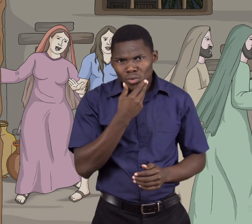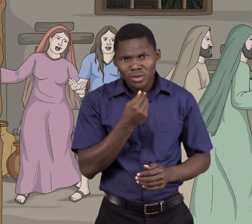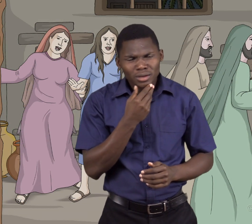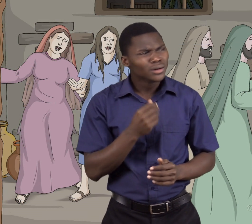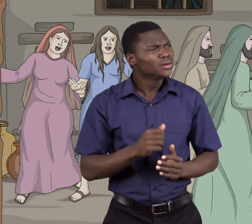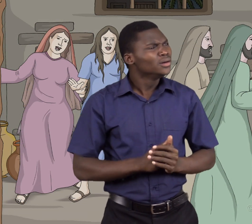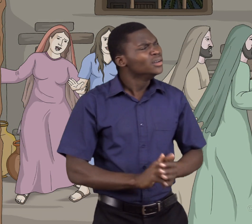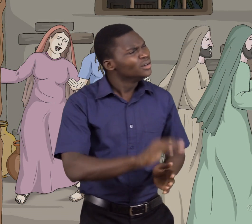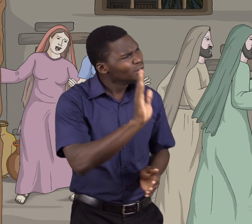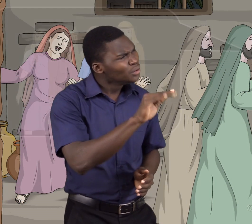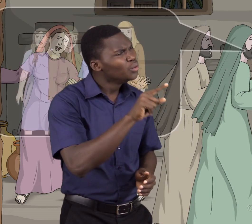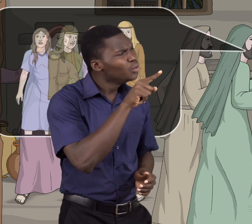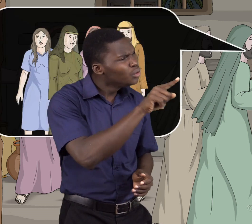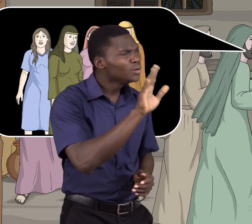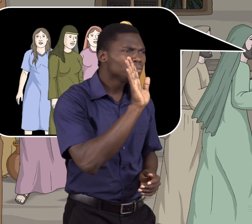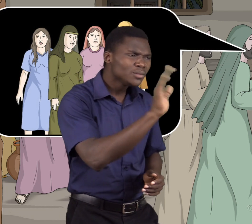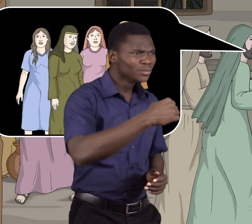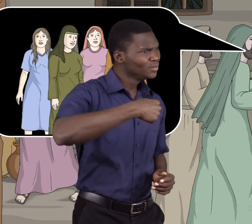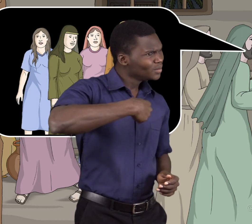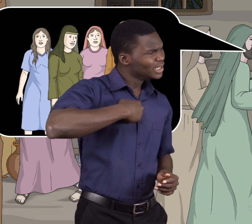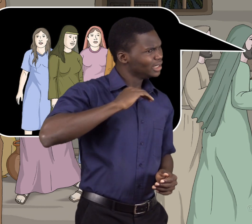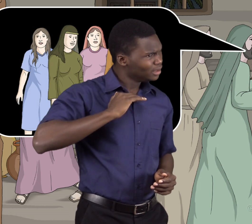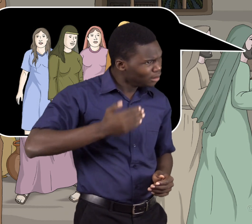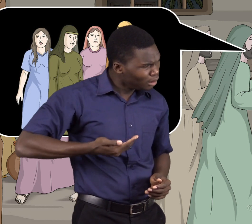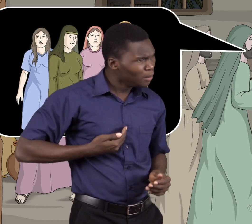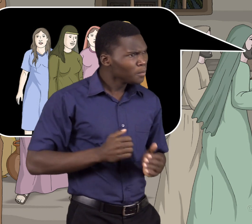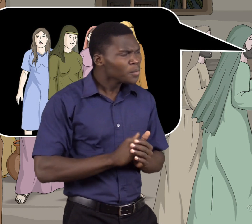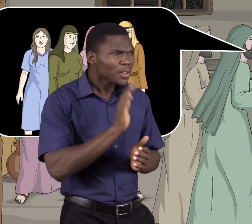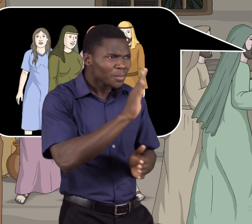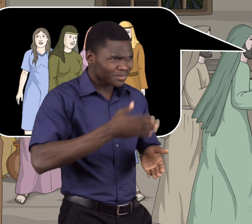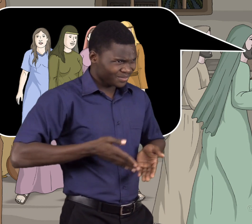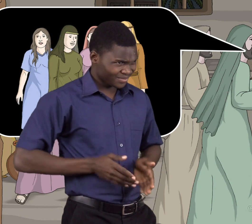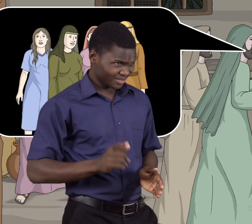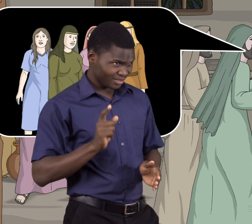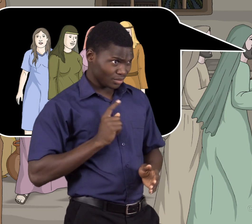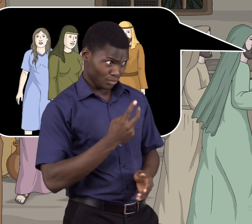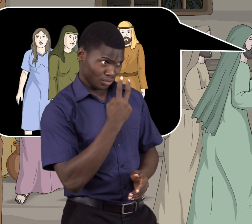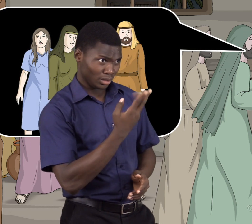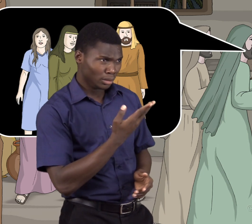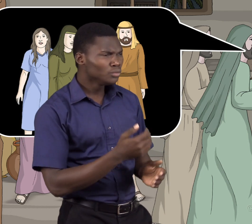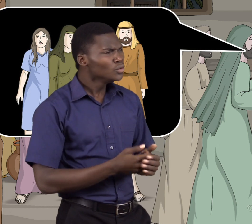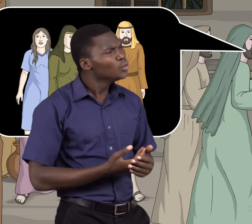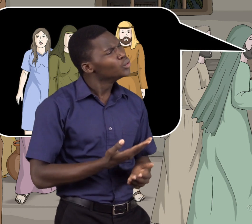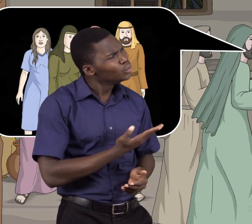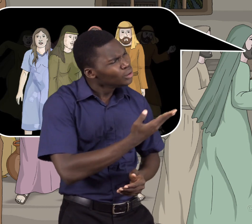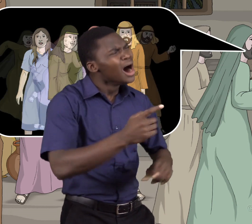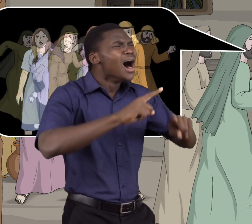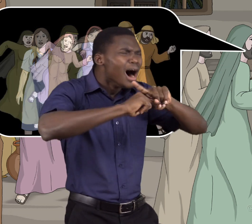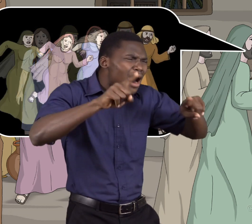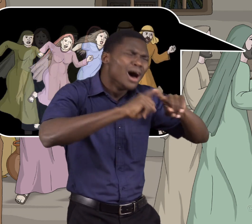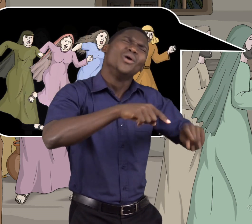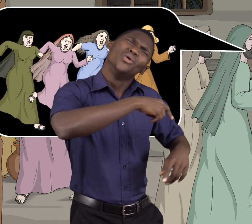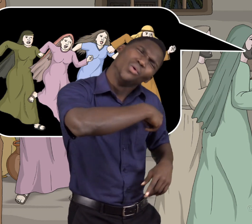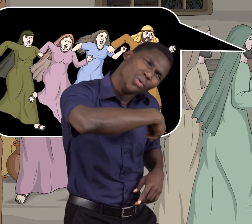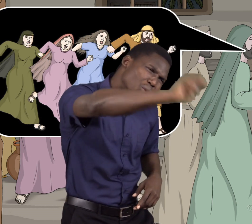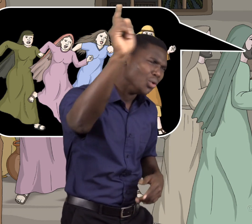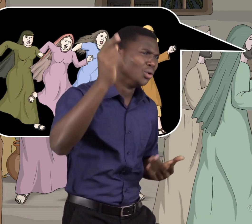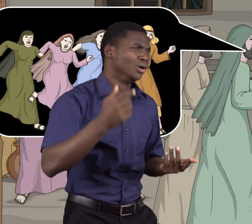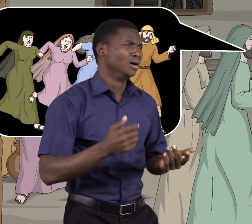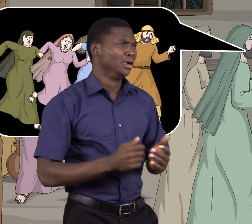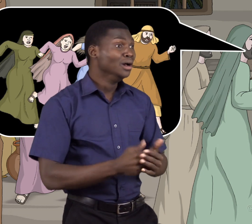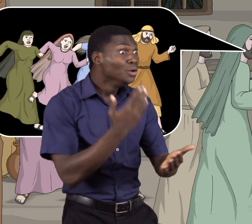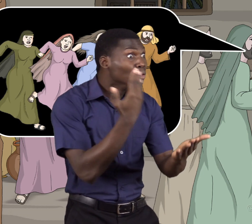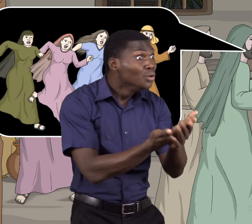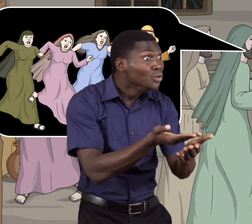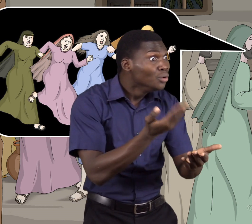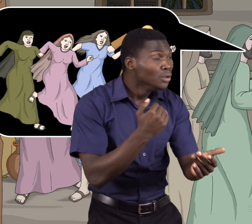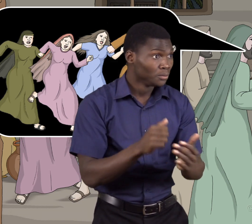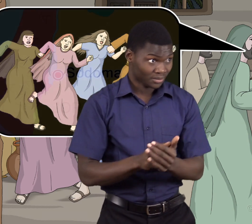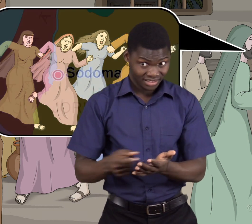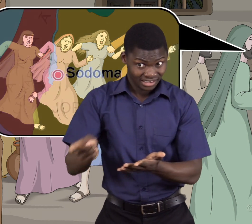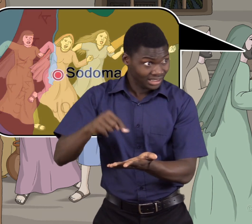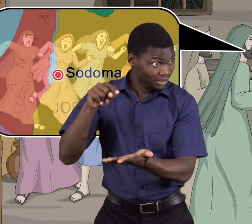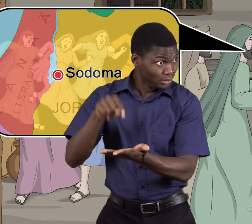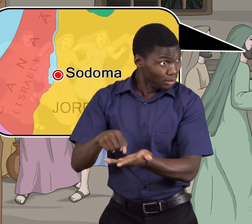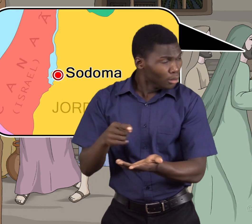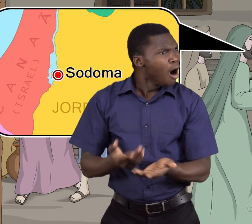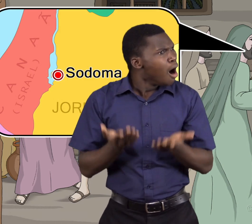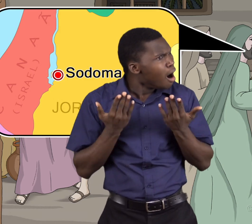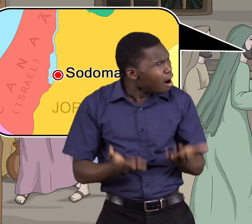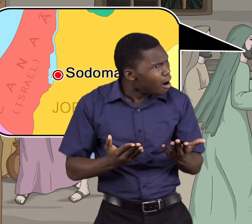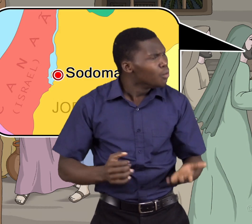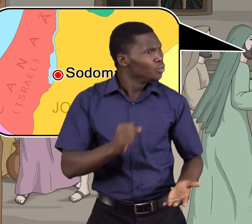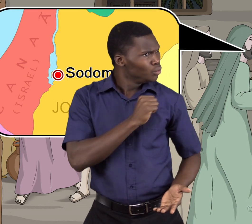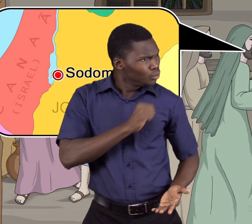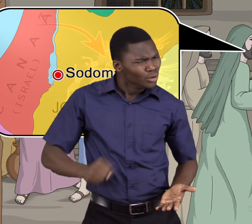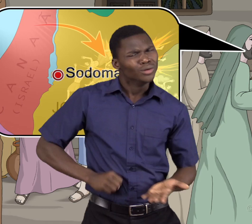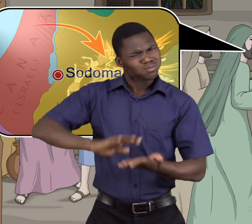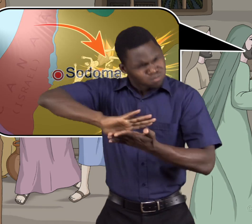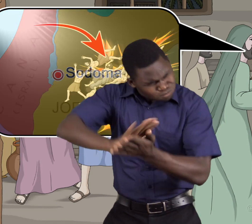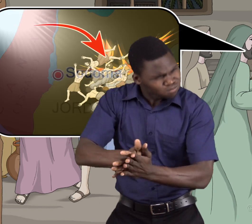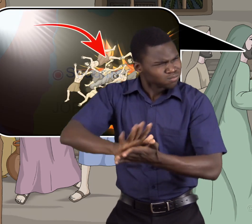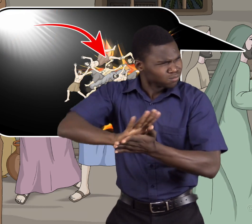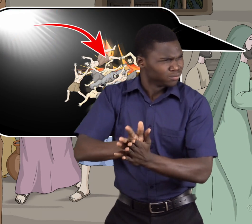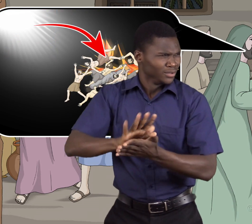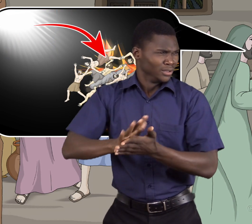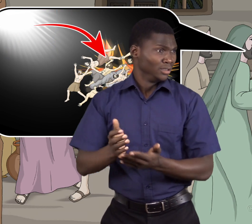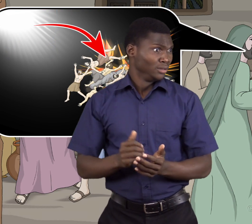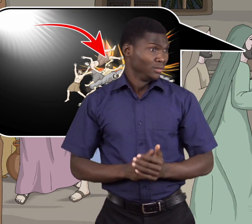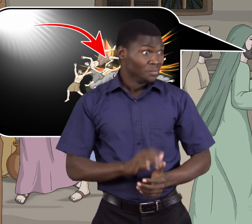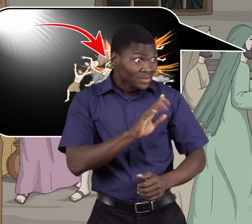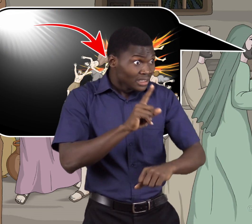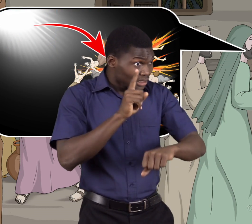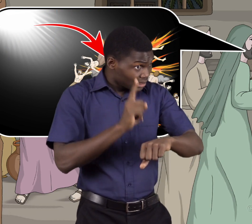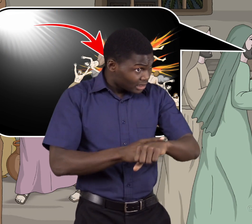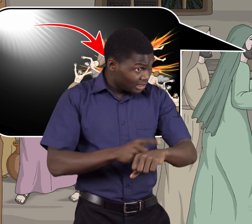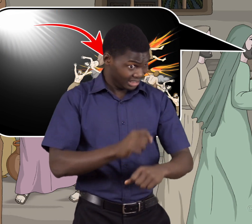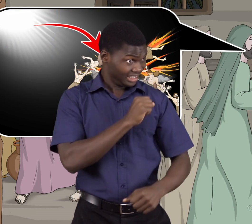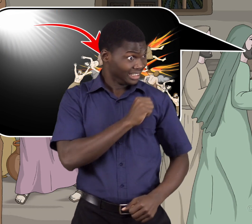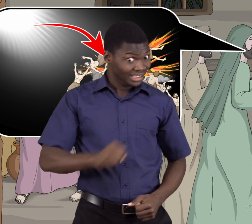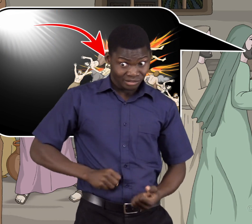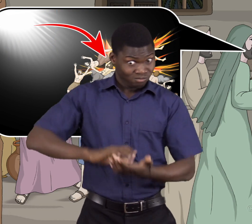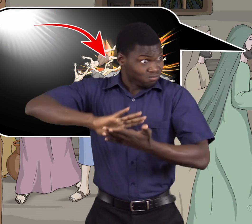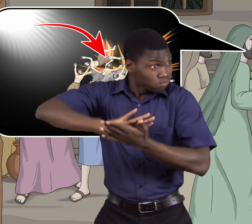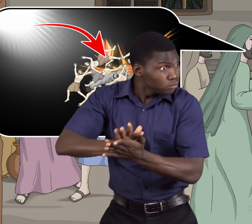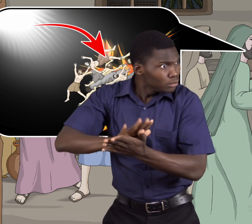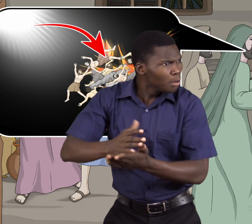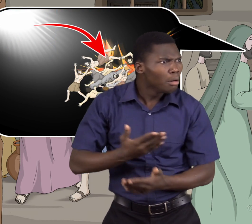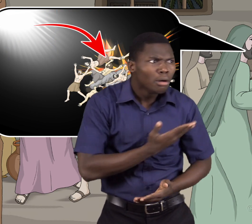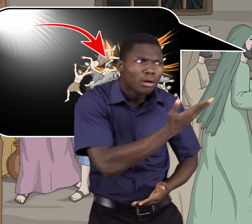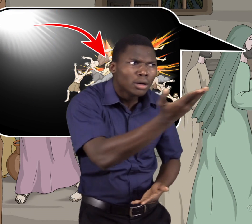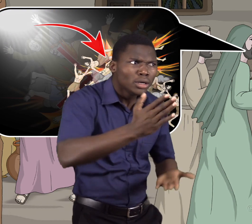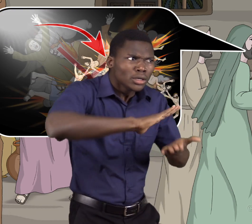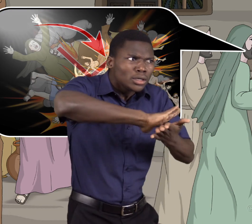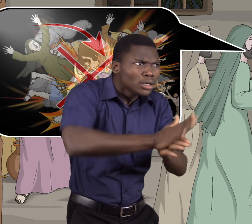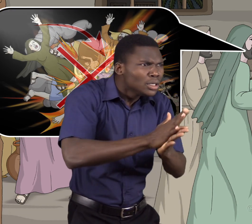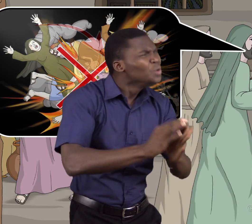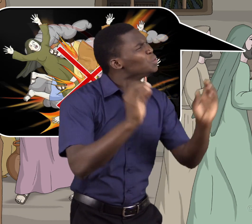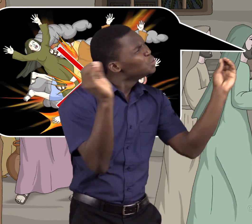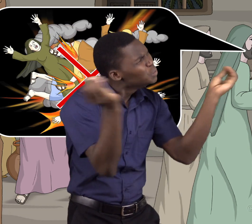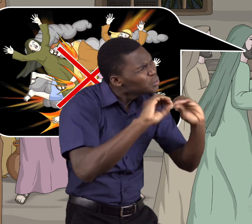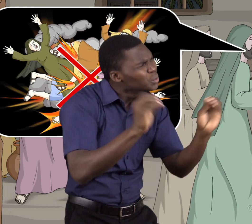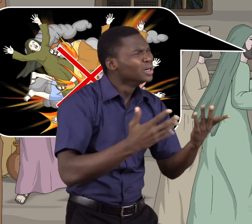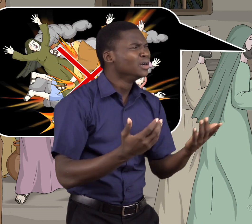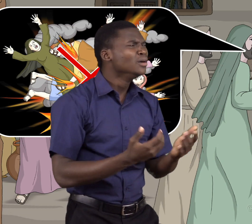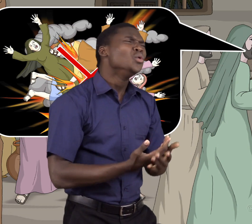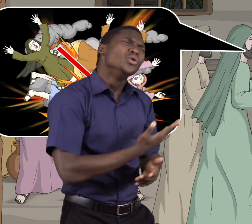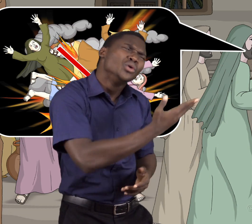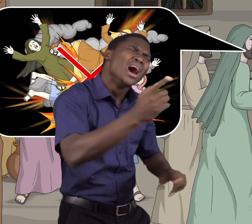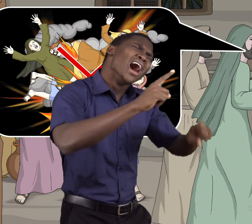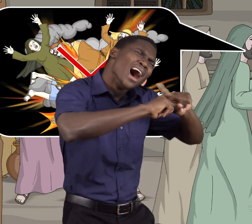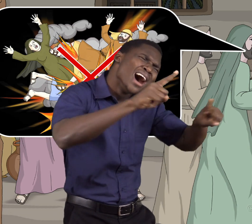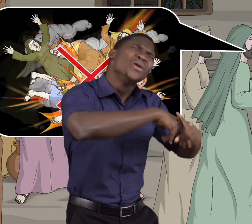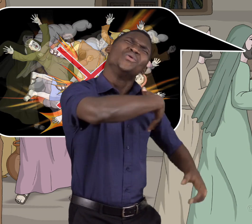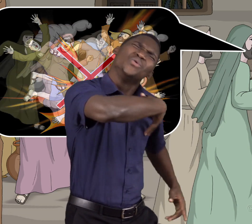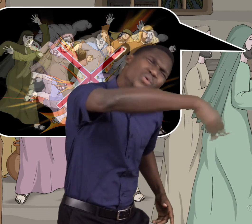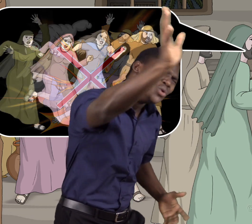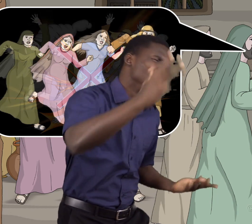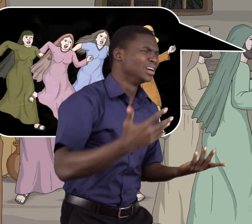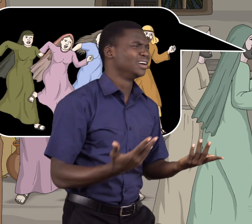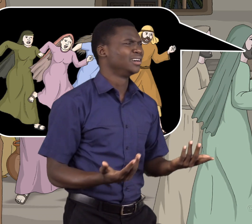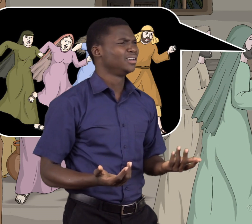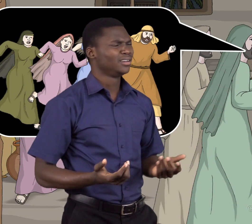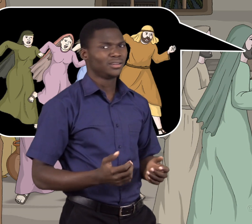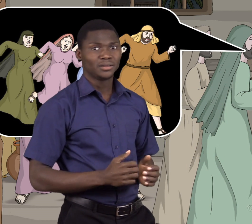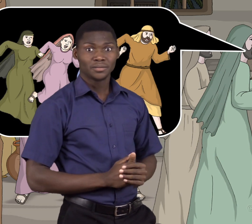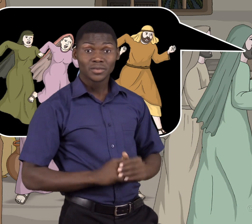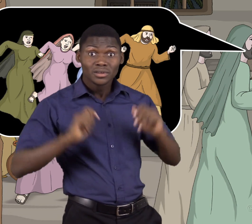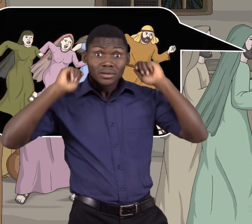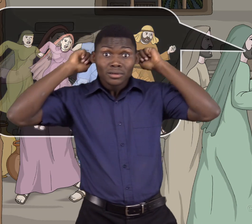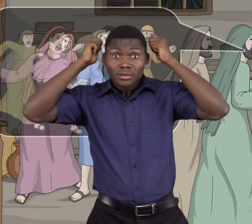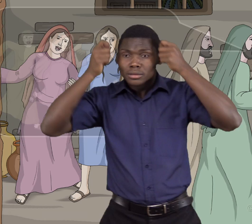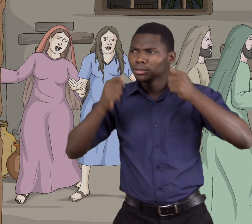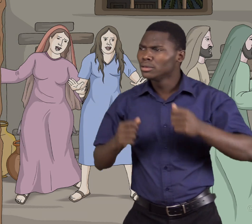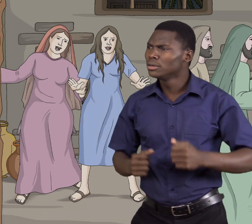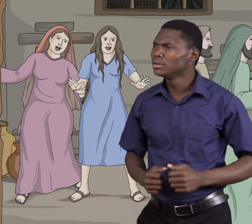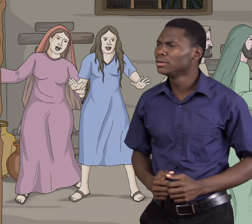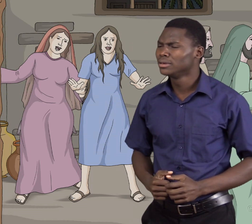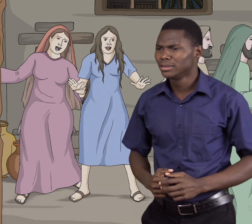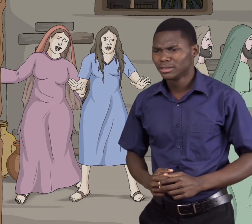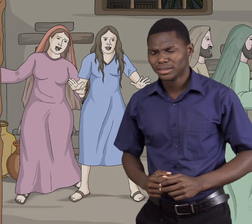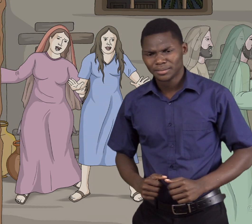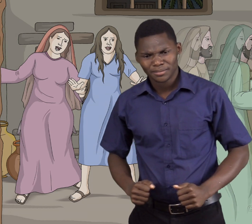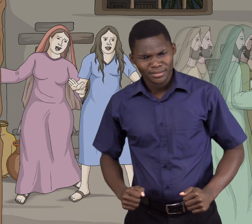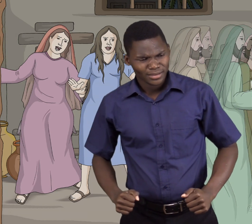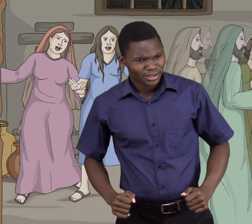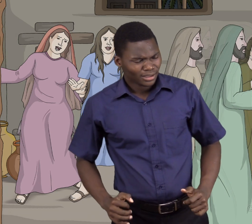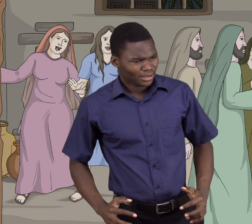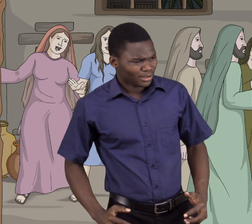Take your wife and your two daughters who are here, or you will be swept away in the punishment of the city.”